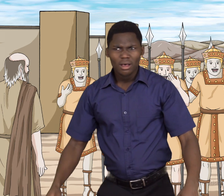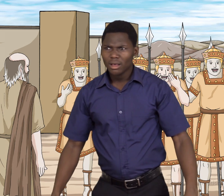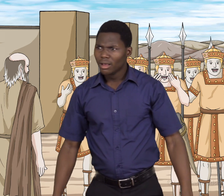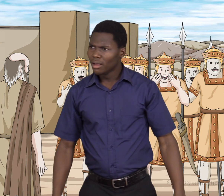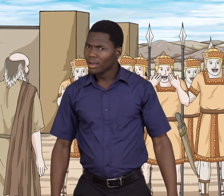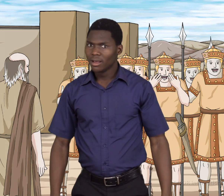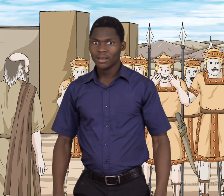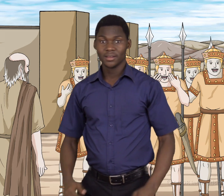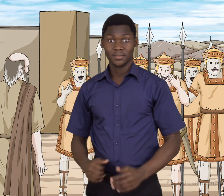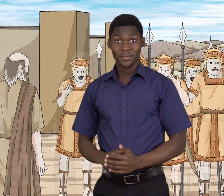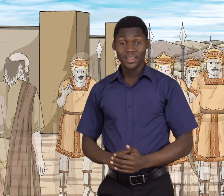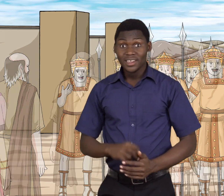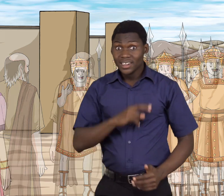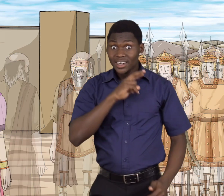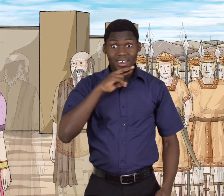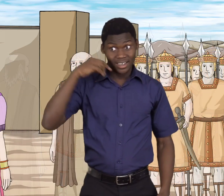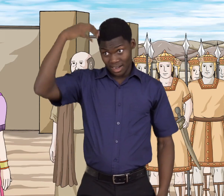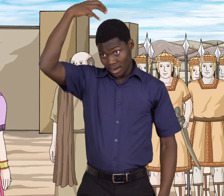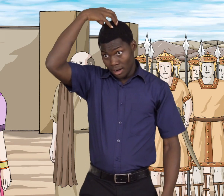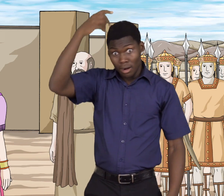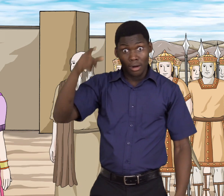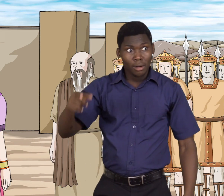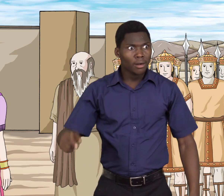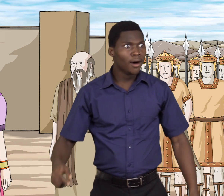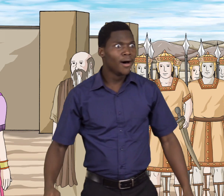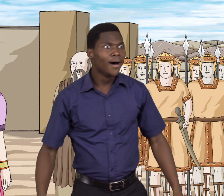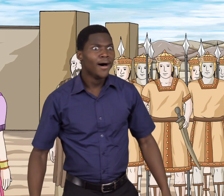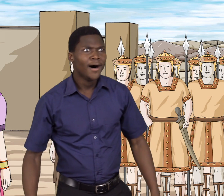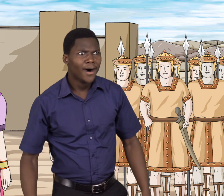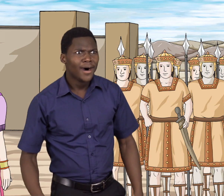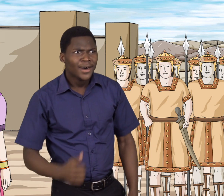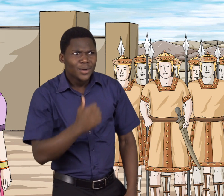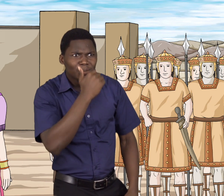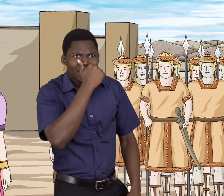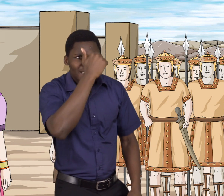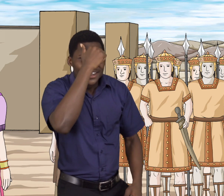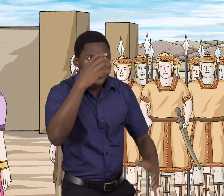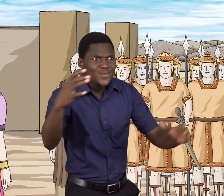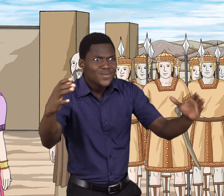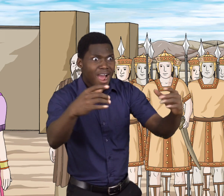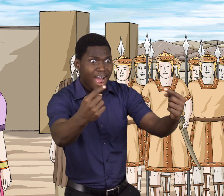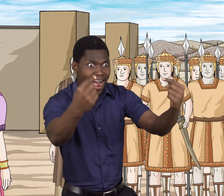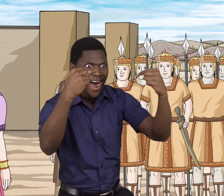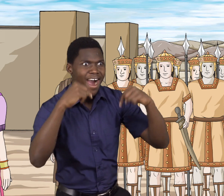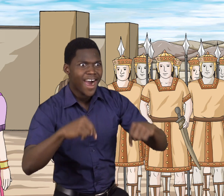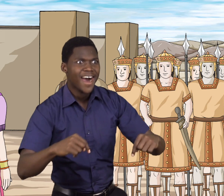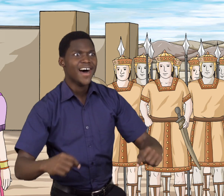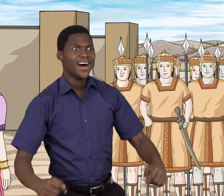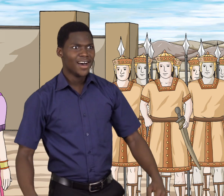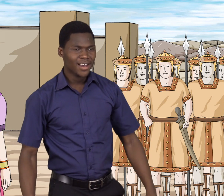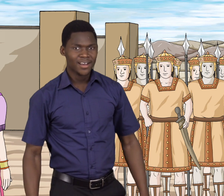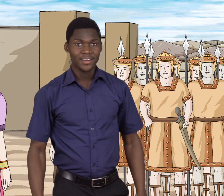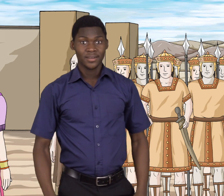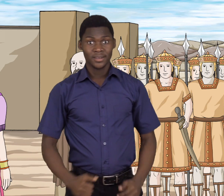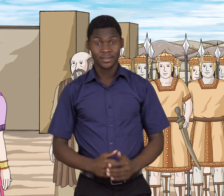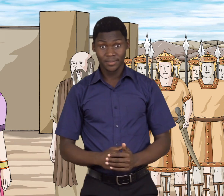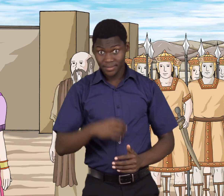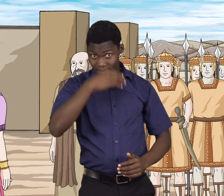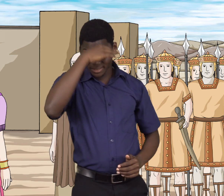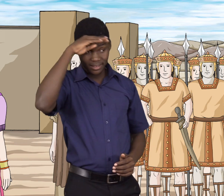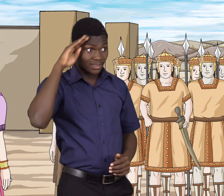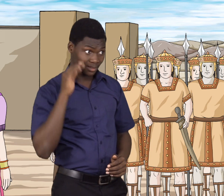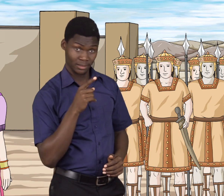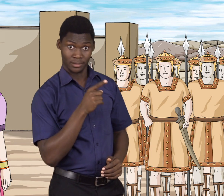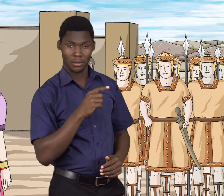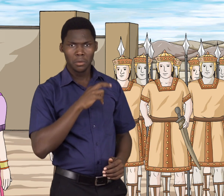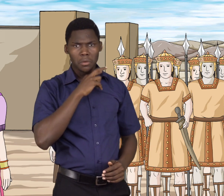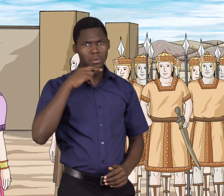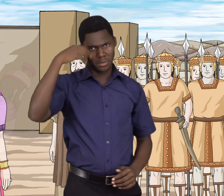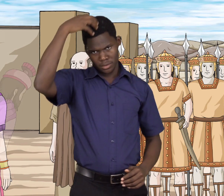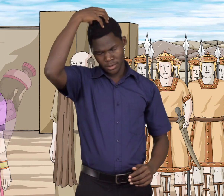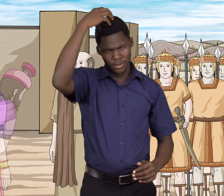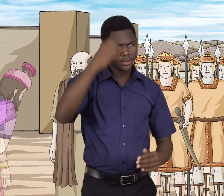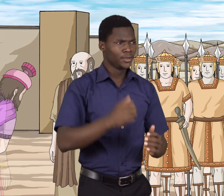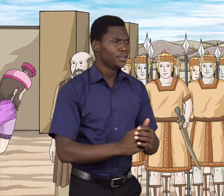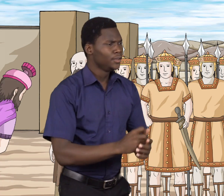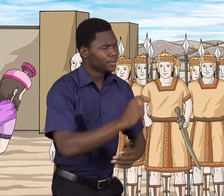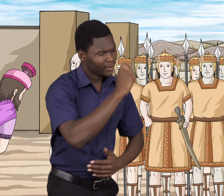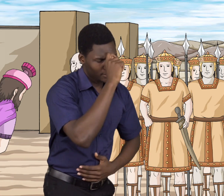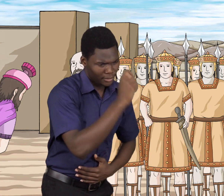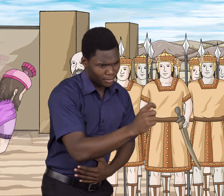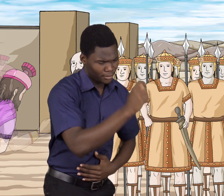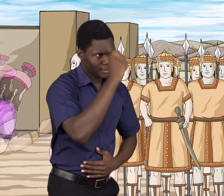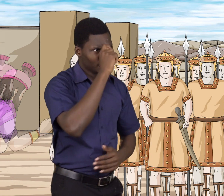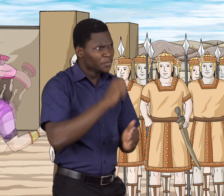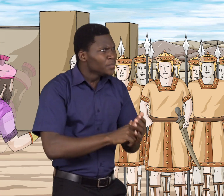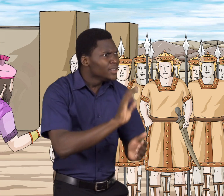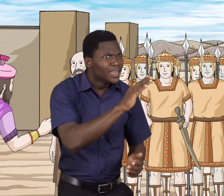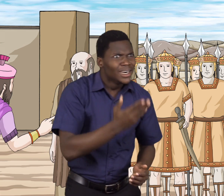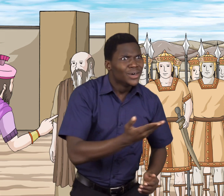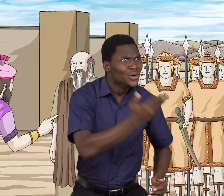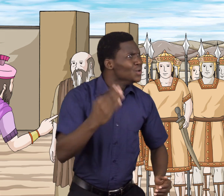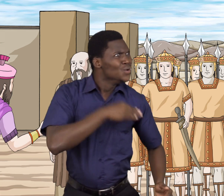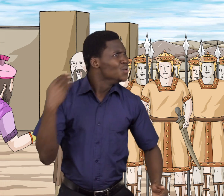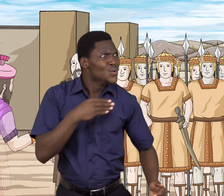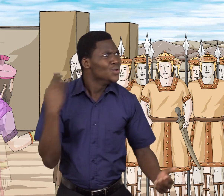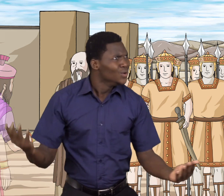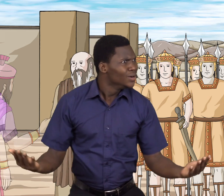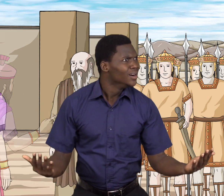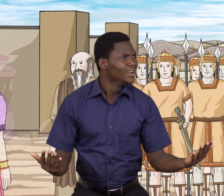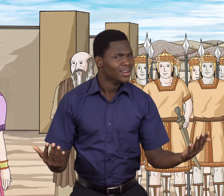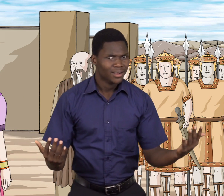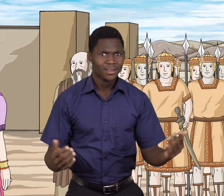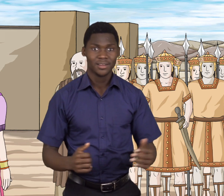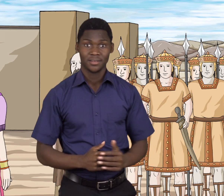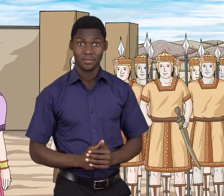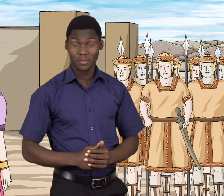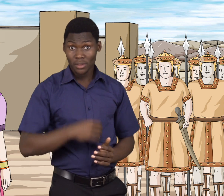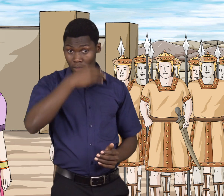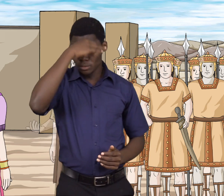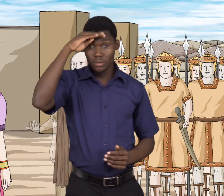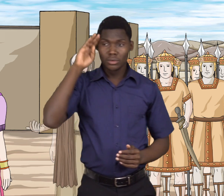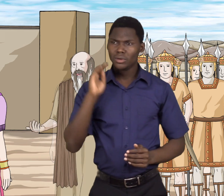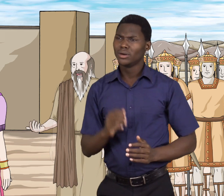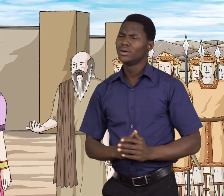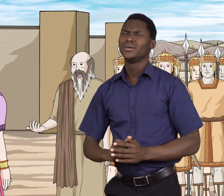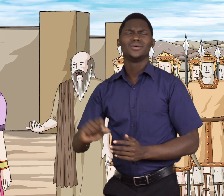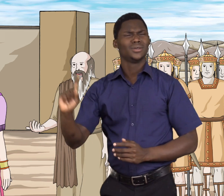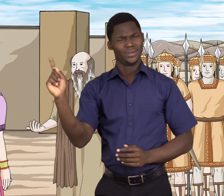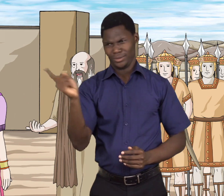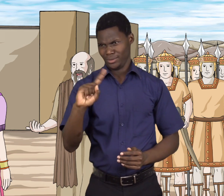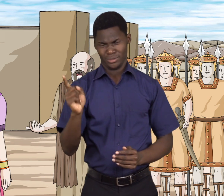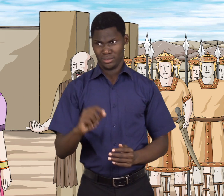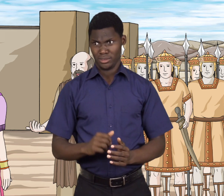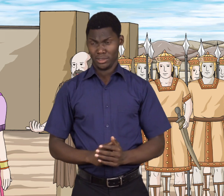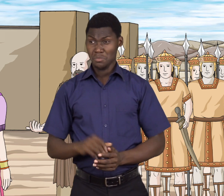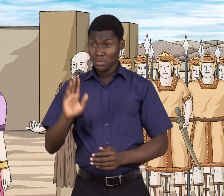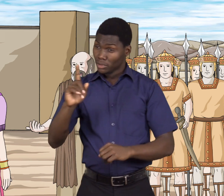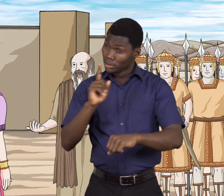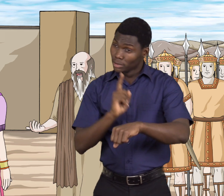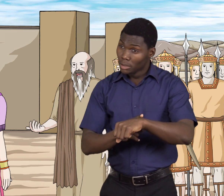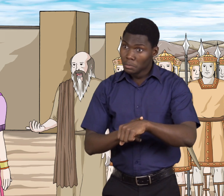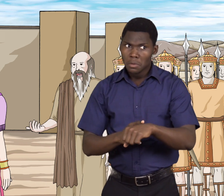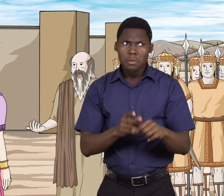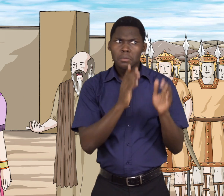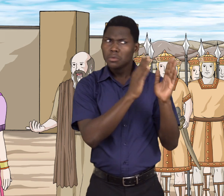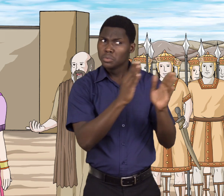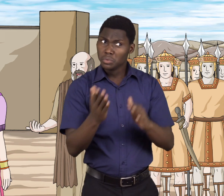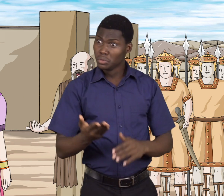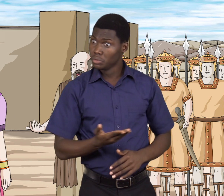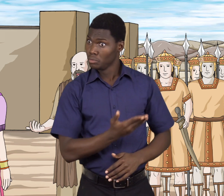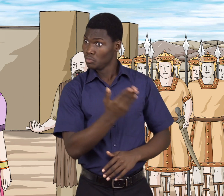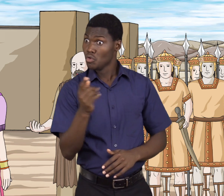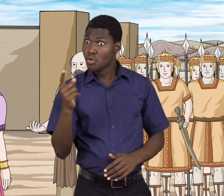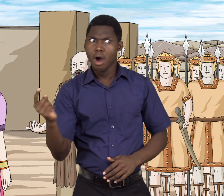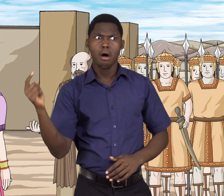And when the king of Israel saw them, he asked Elisha, “My father, shall I kill them? Shall I kill them?”